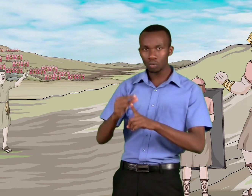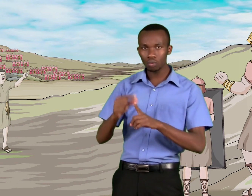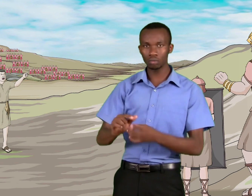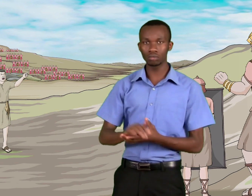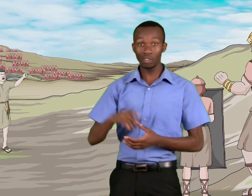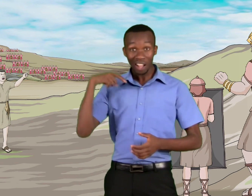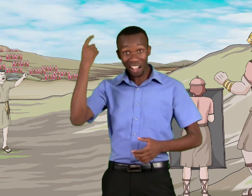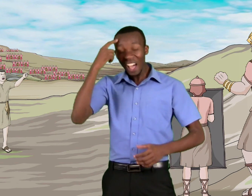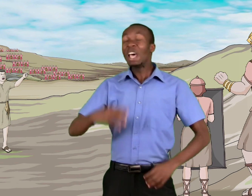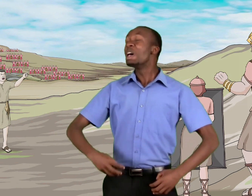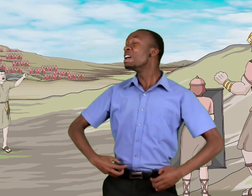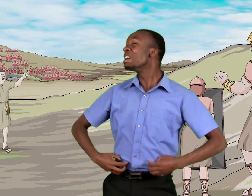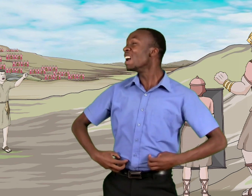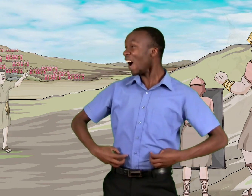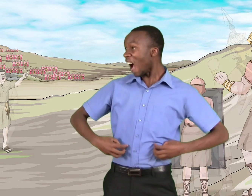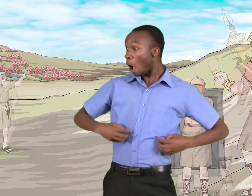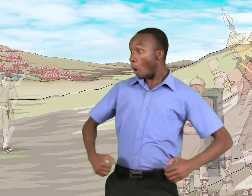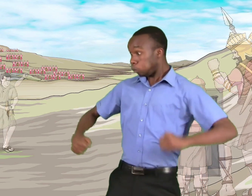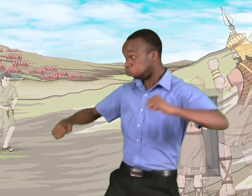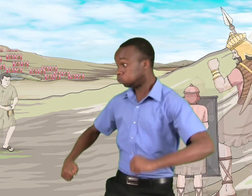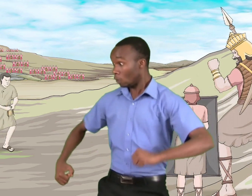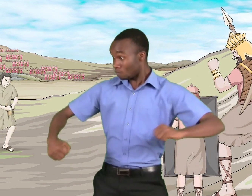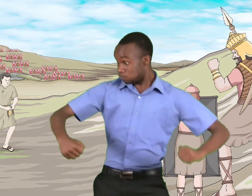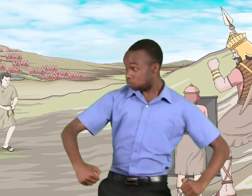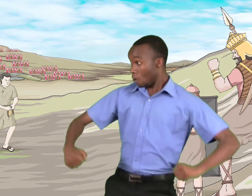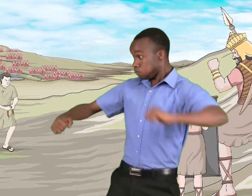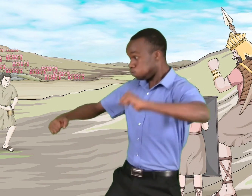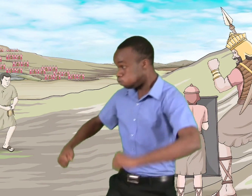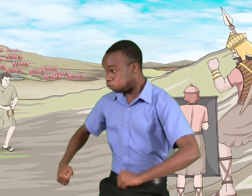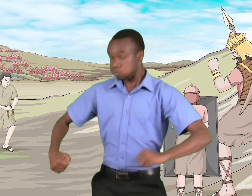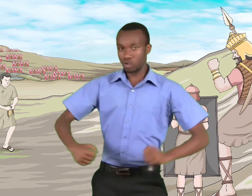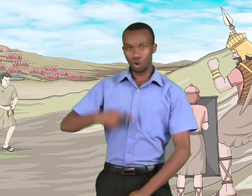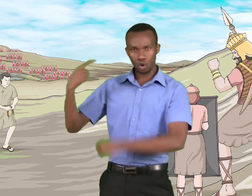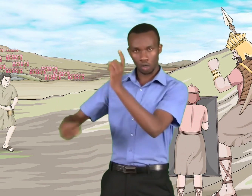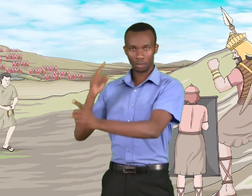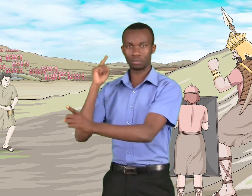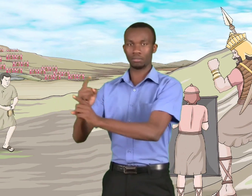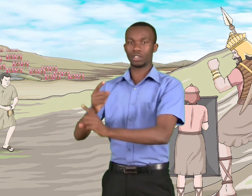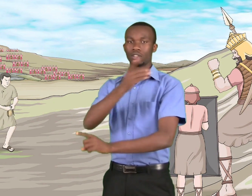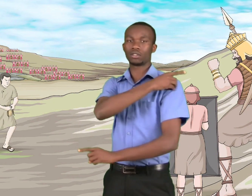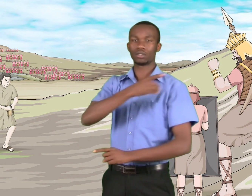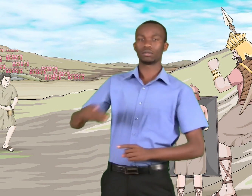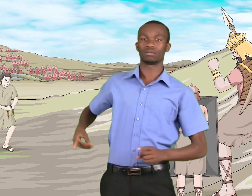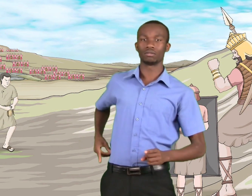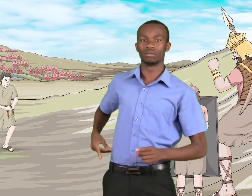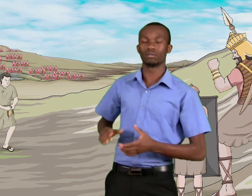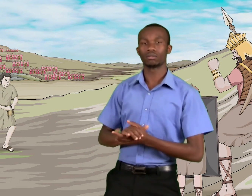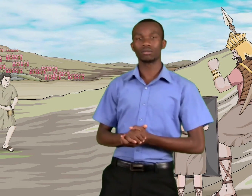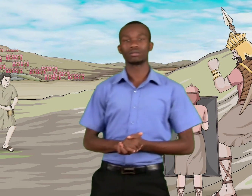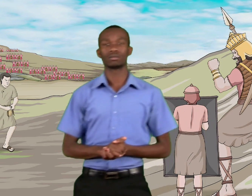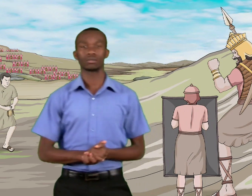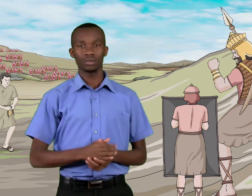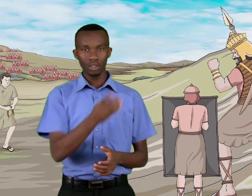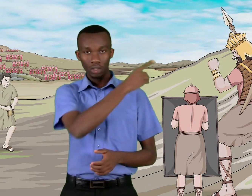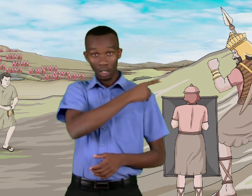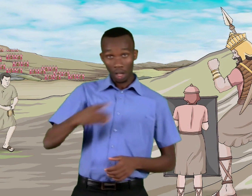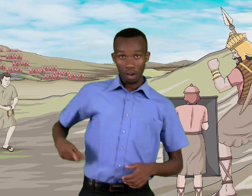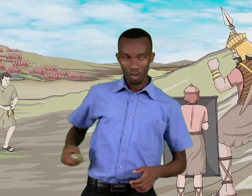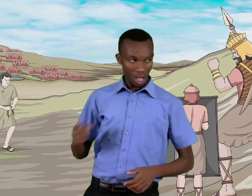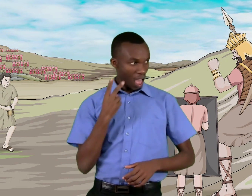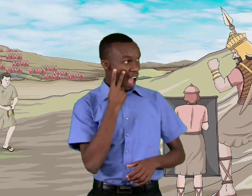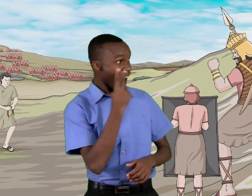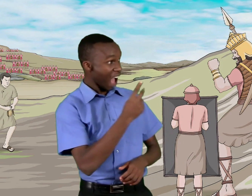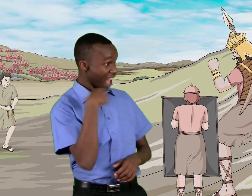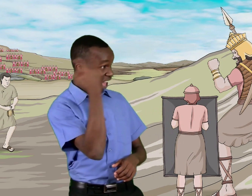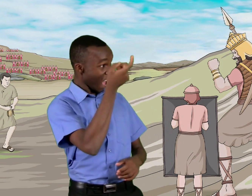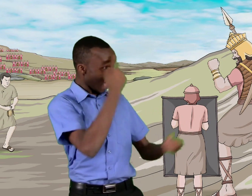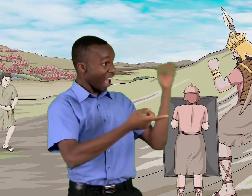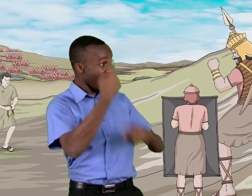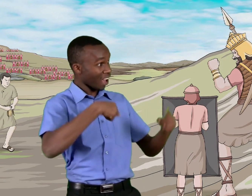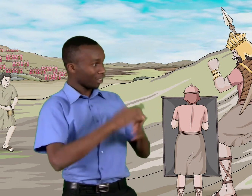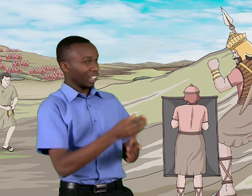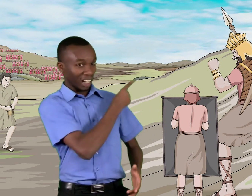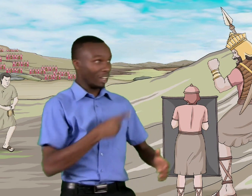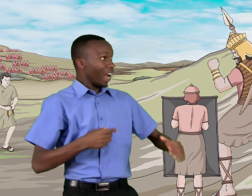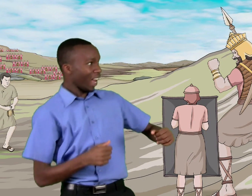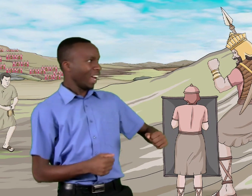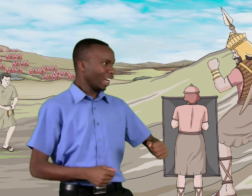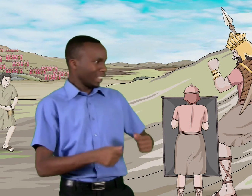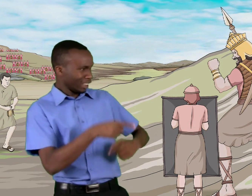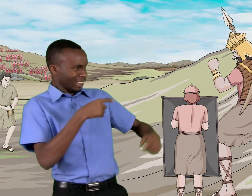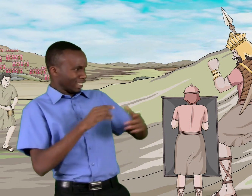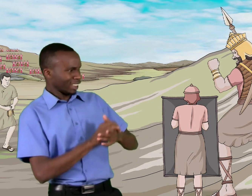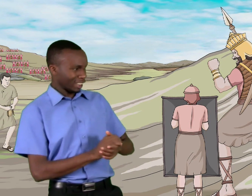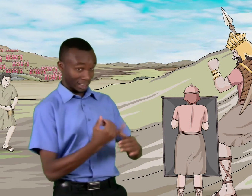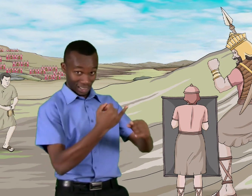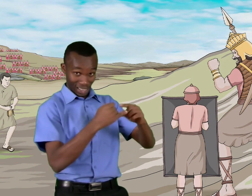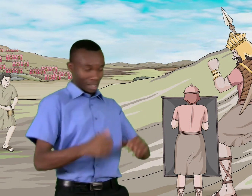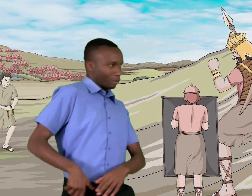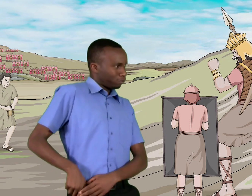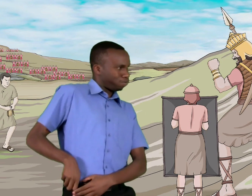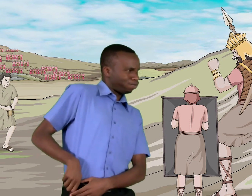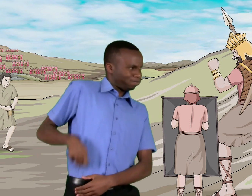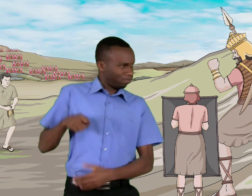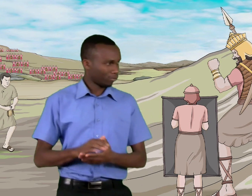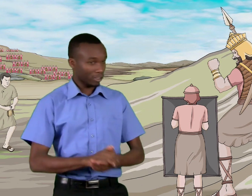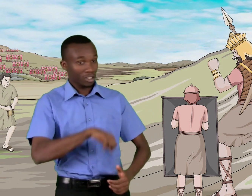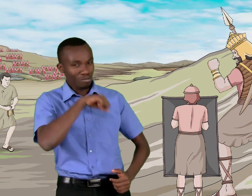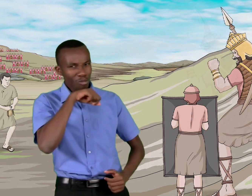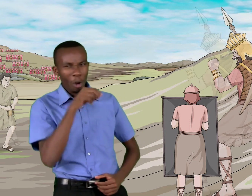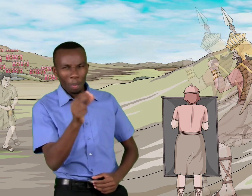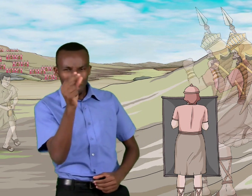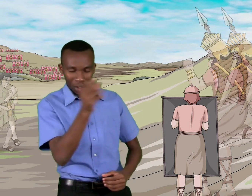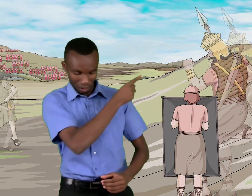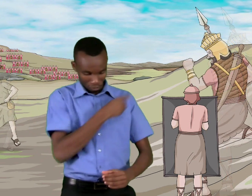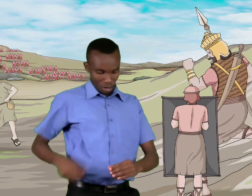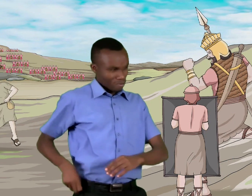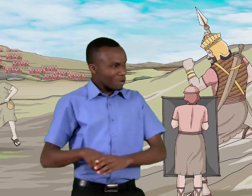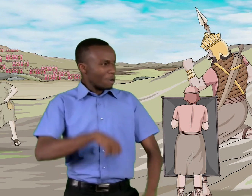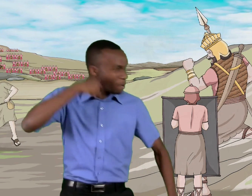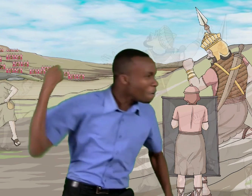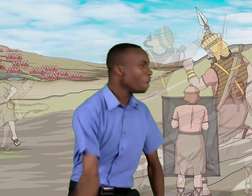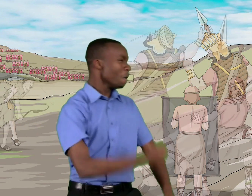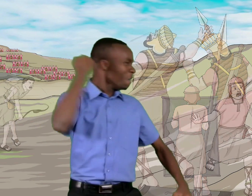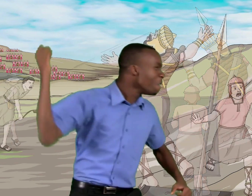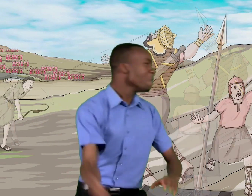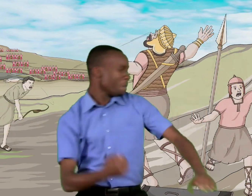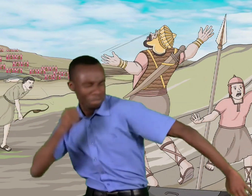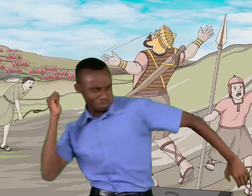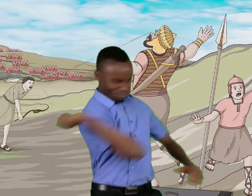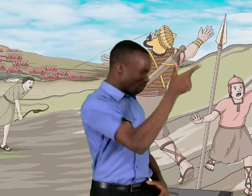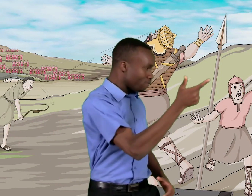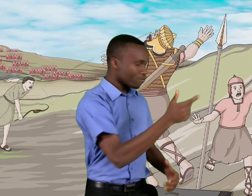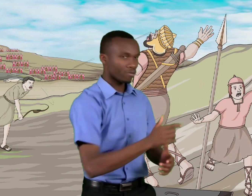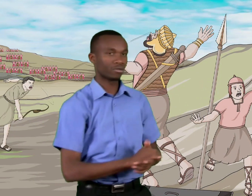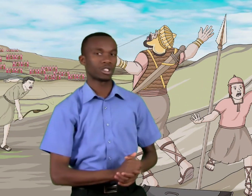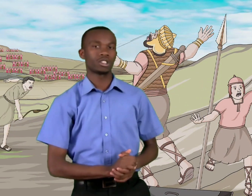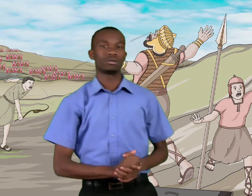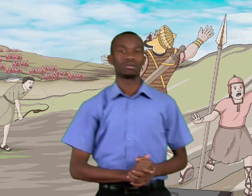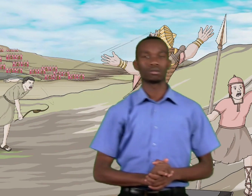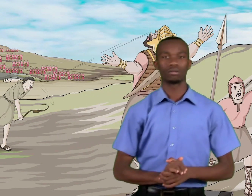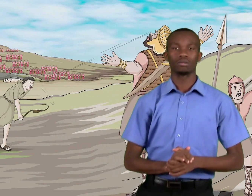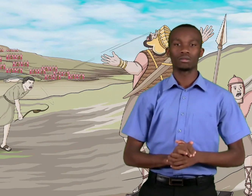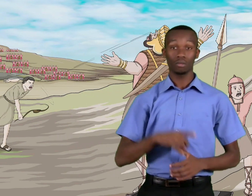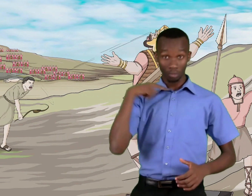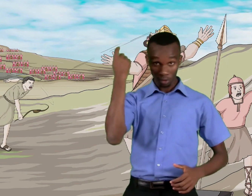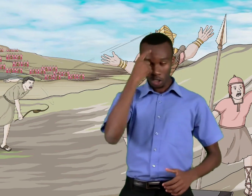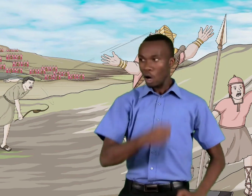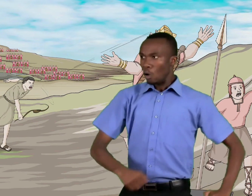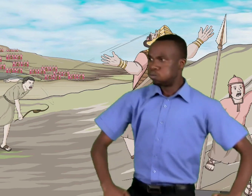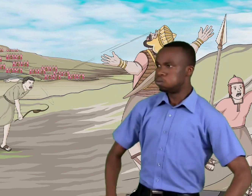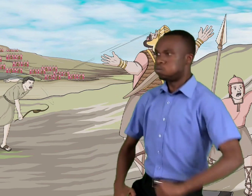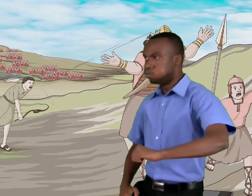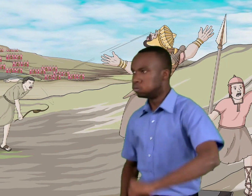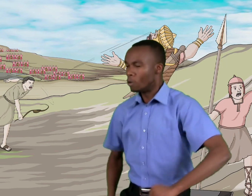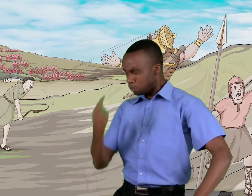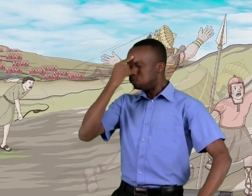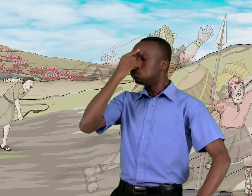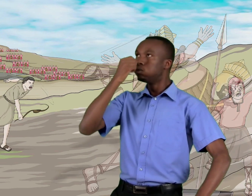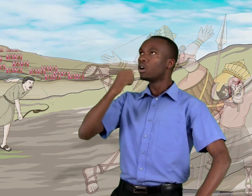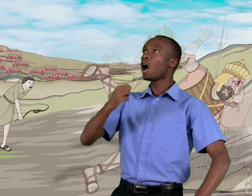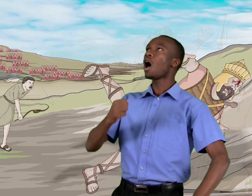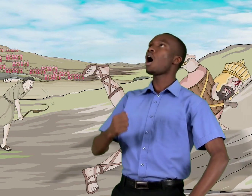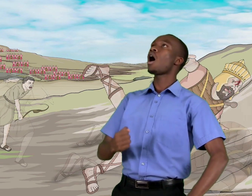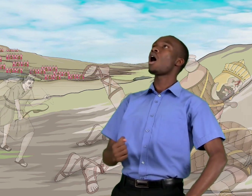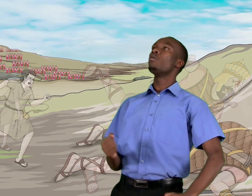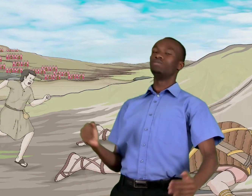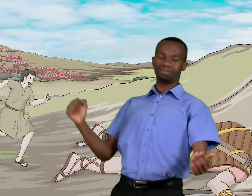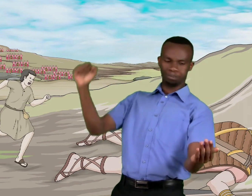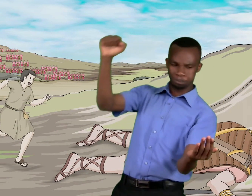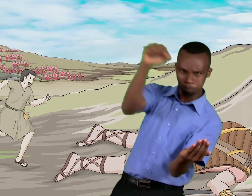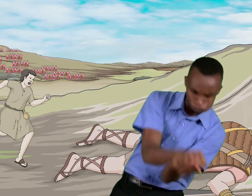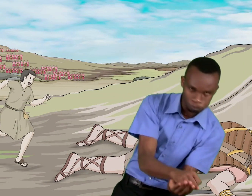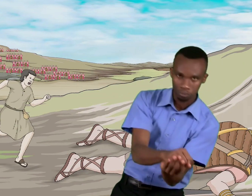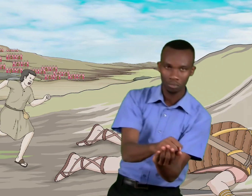As the Philistine started forward to attack him, David ran quickly toward the battle line to meet him. Then David reached into his bag, took out a stone, and slung it, striking the Philistine on the forehead.